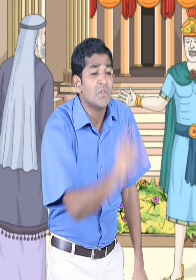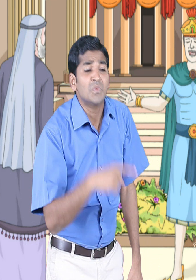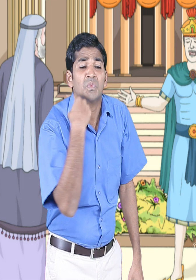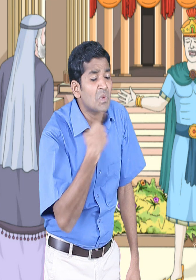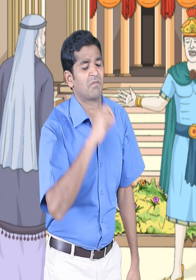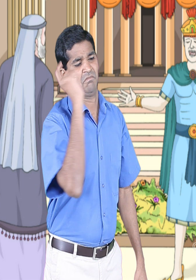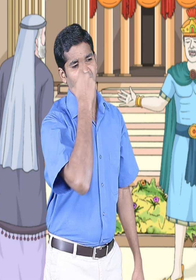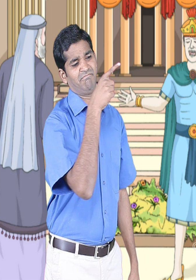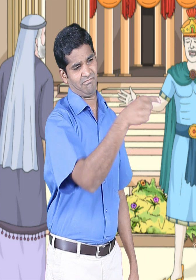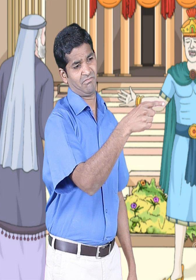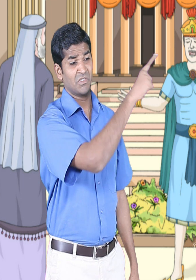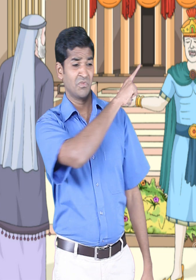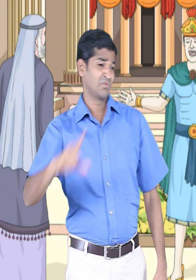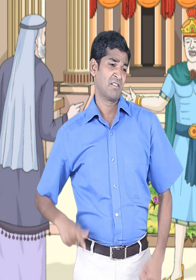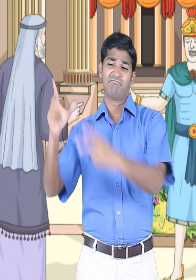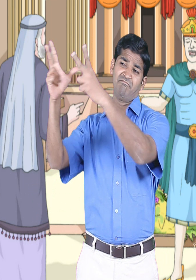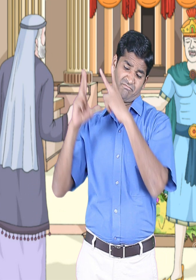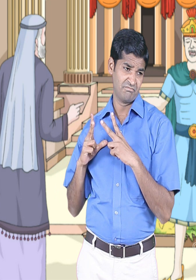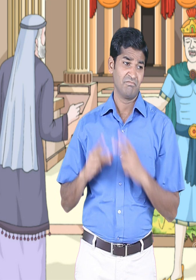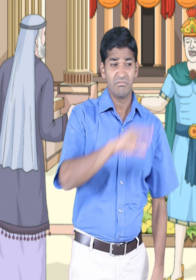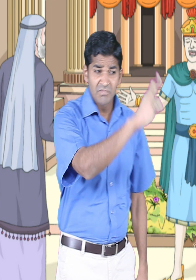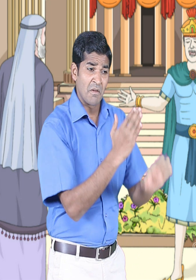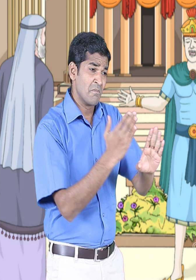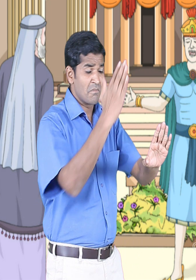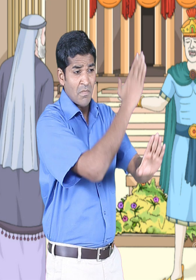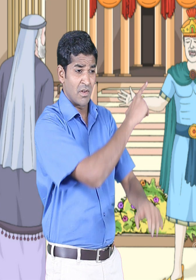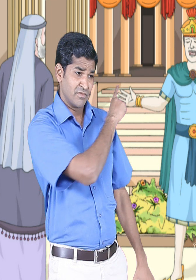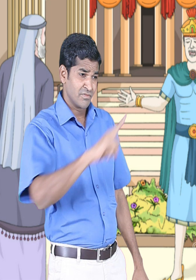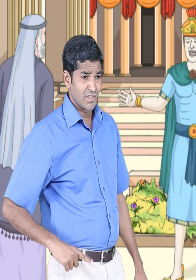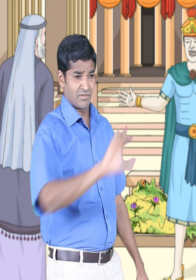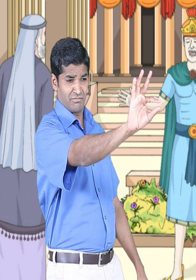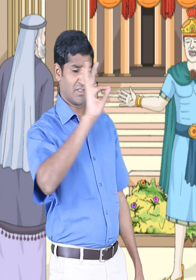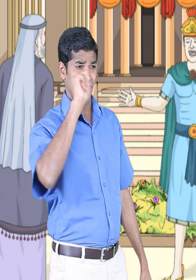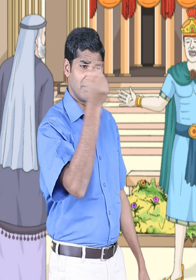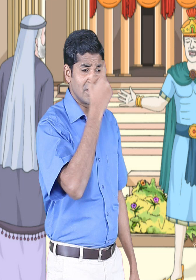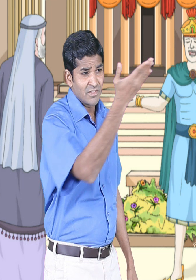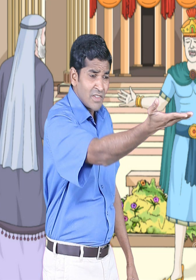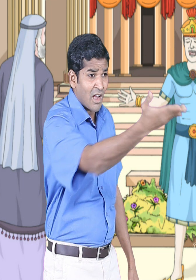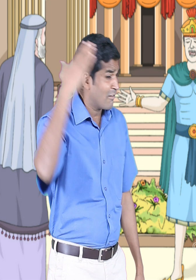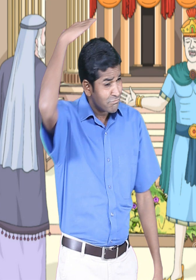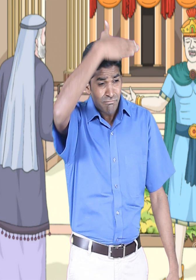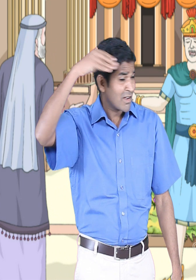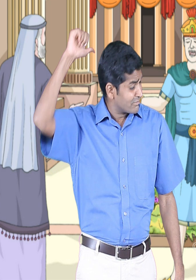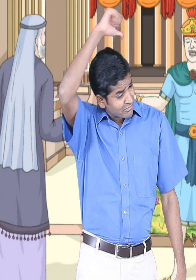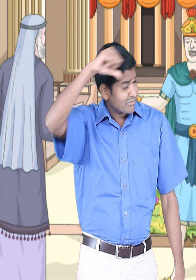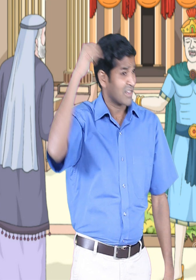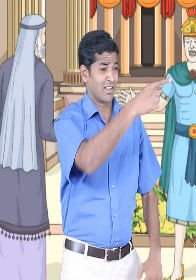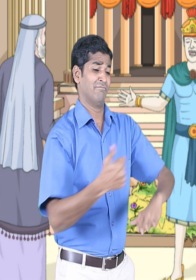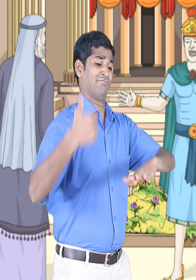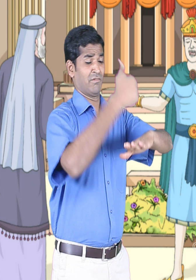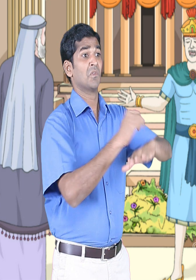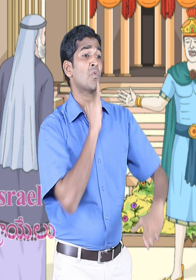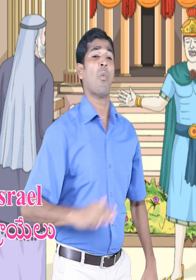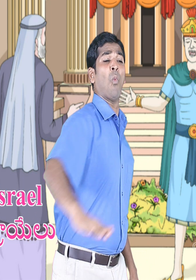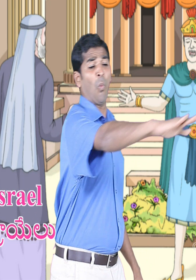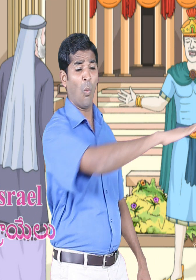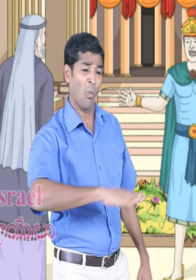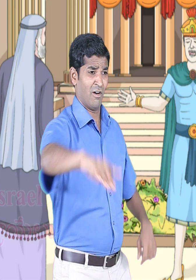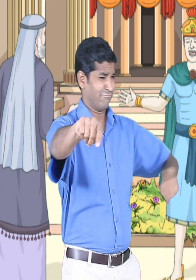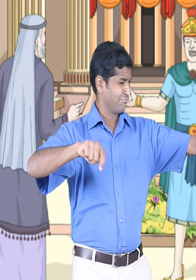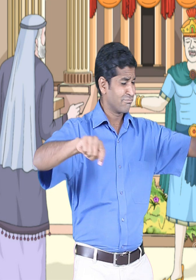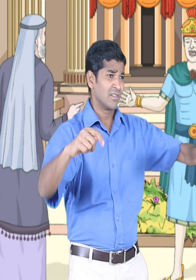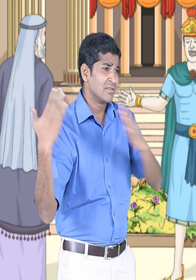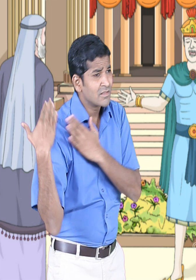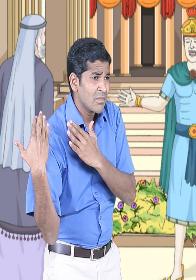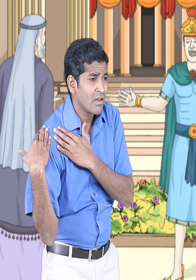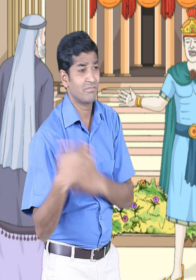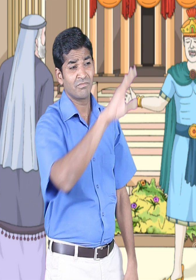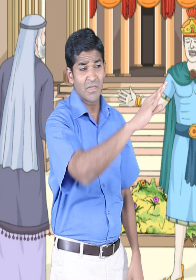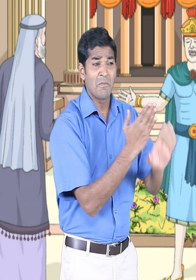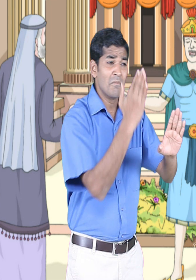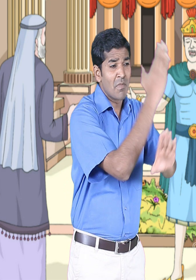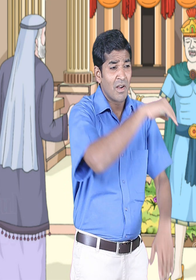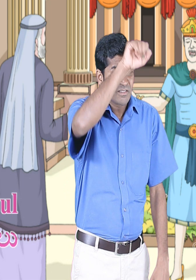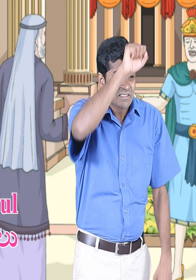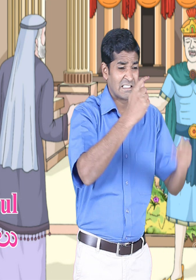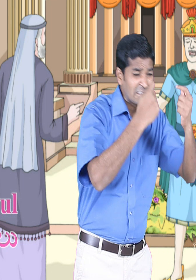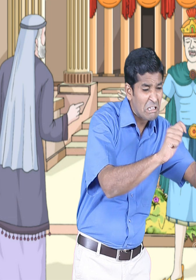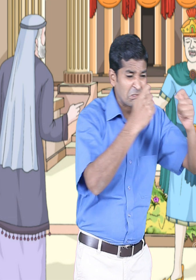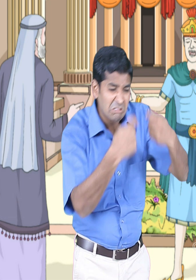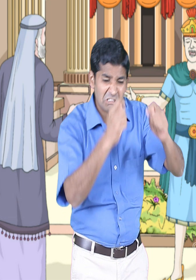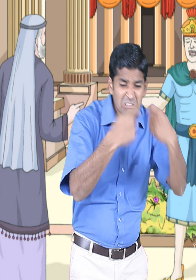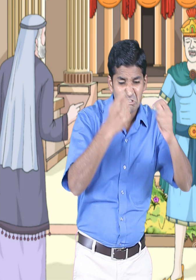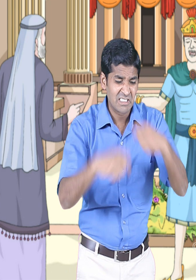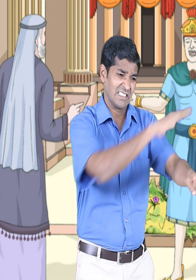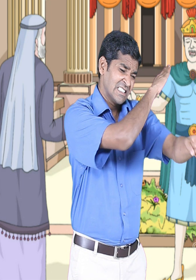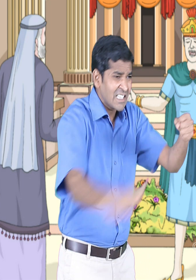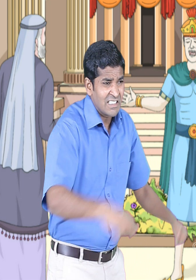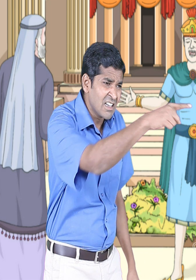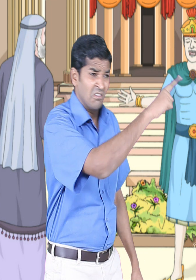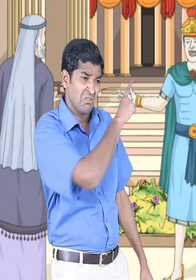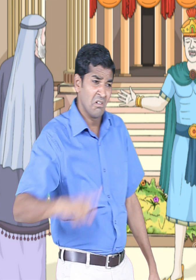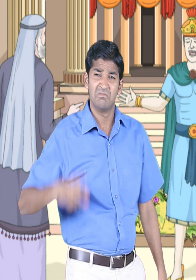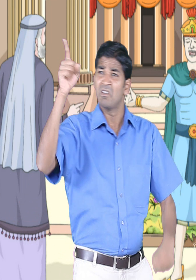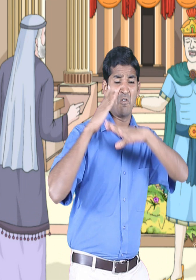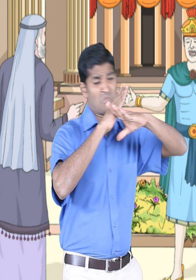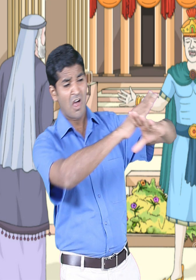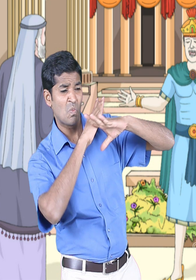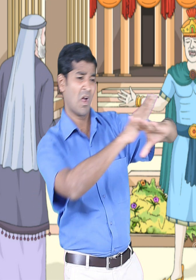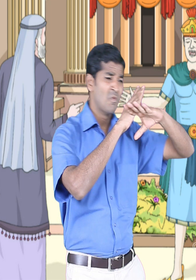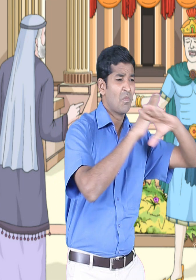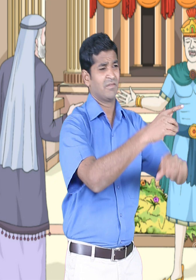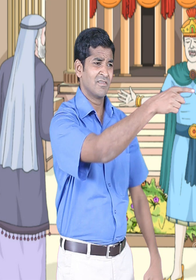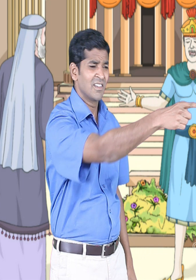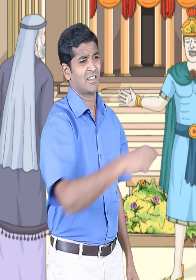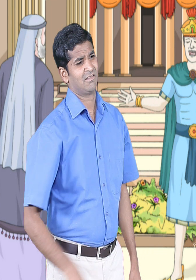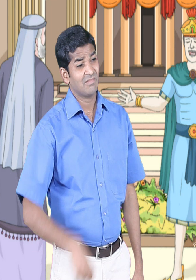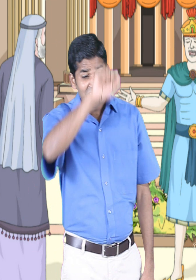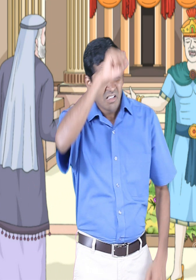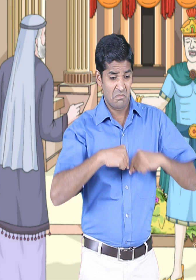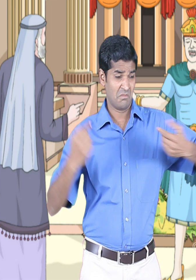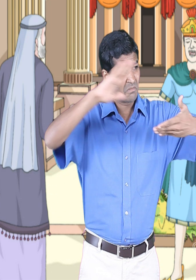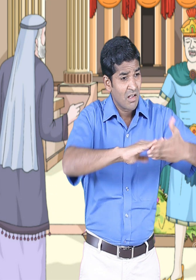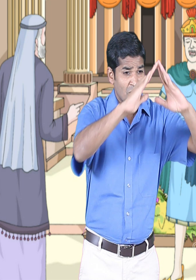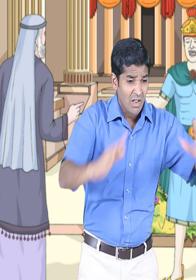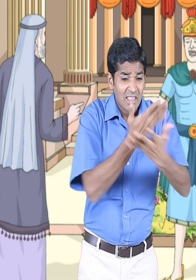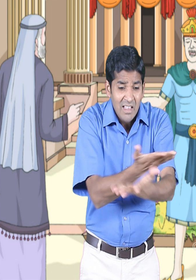This is what the LORD, the God of Israel, says: ‘I anointed you king over Israel, and I delivered you from the hand of Saul.